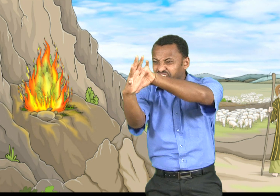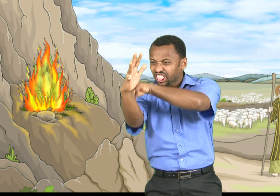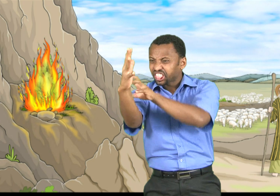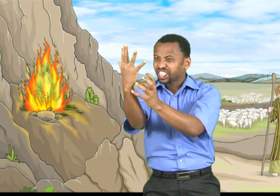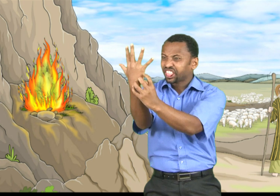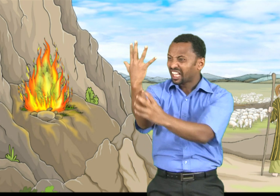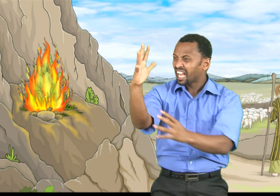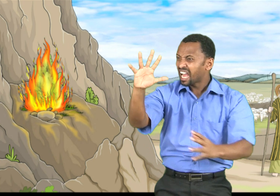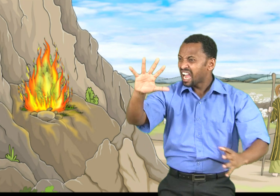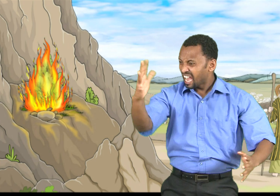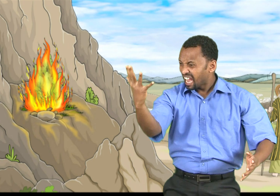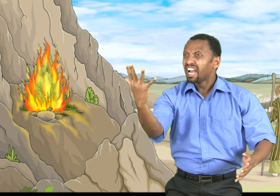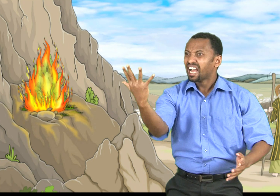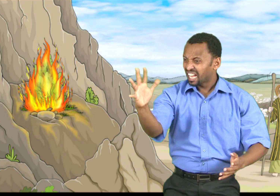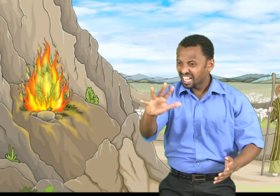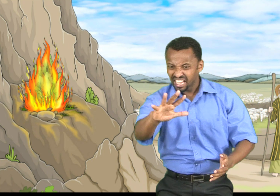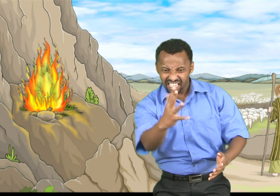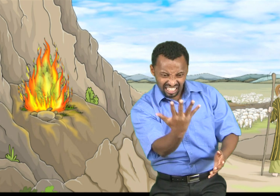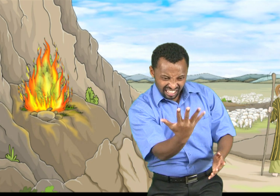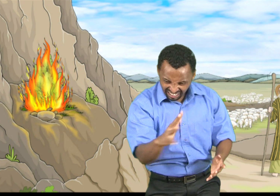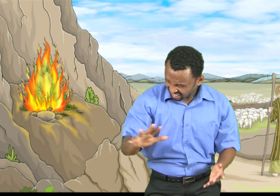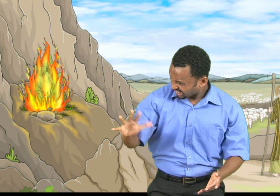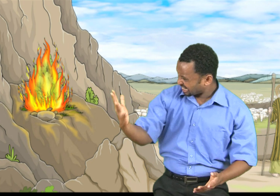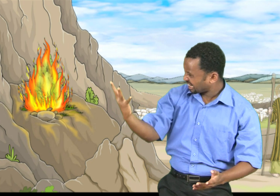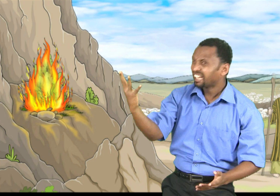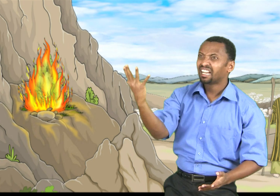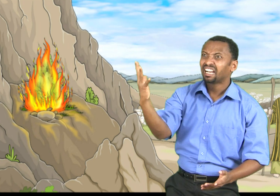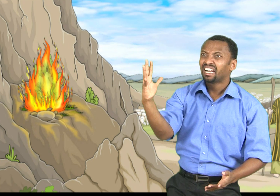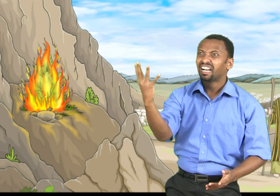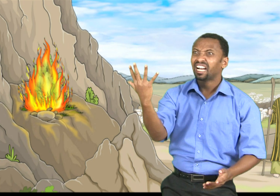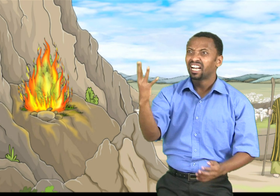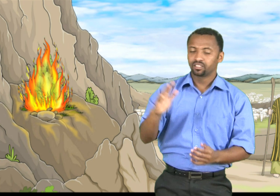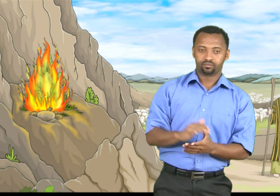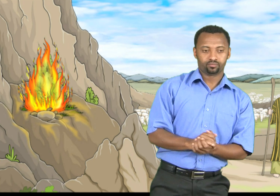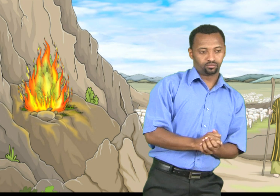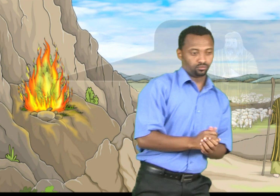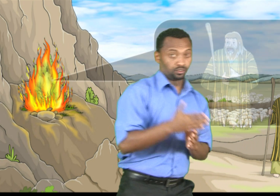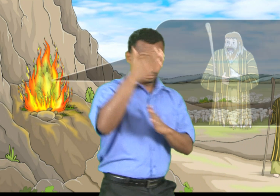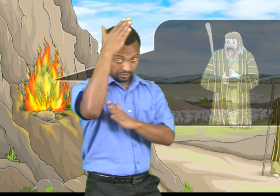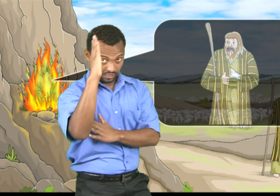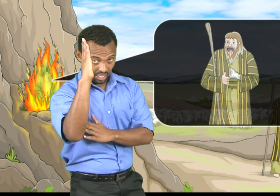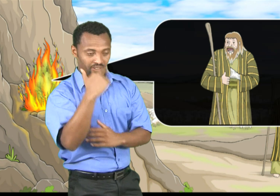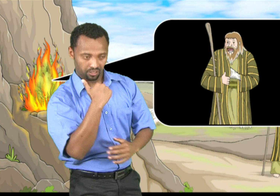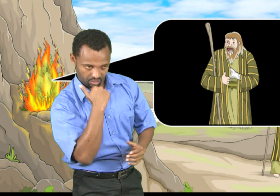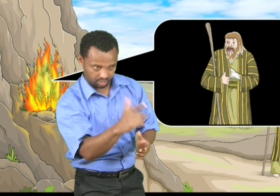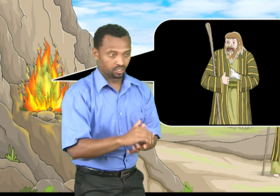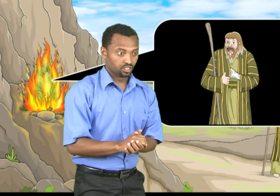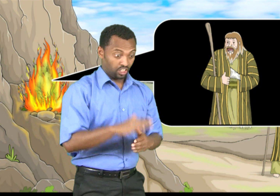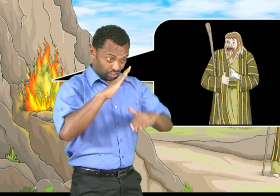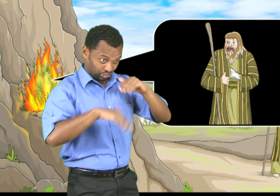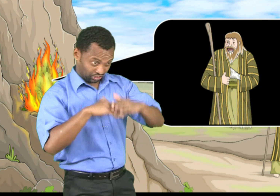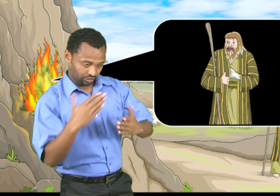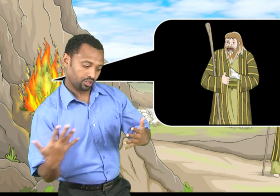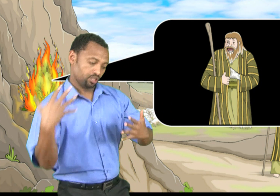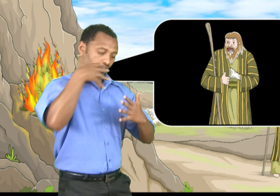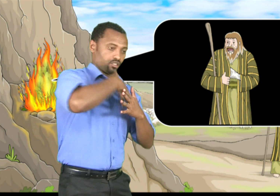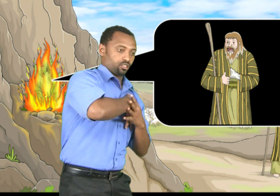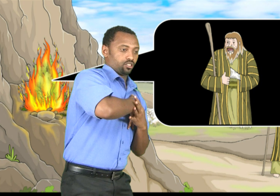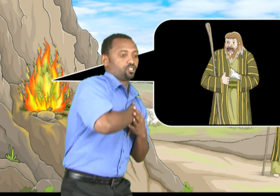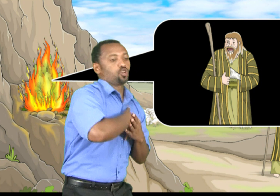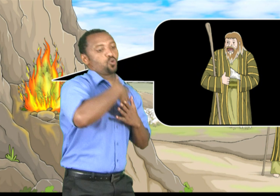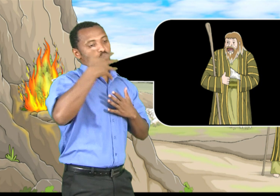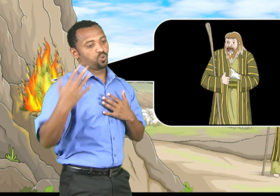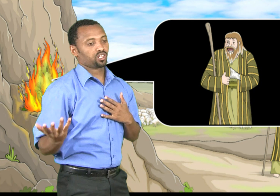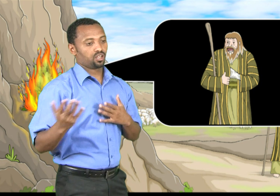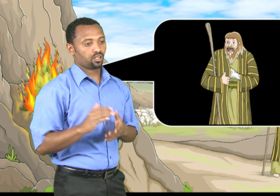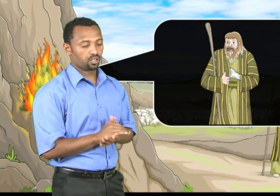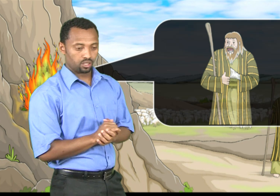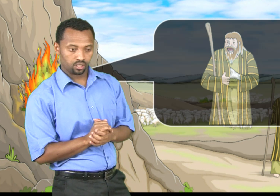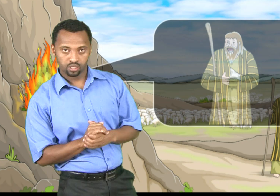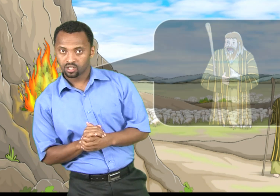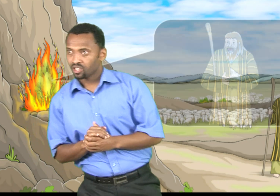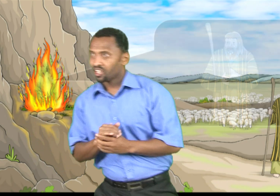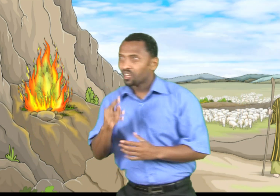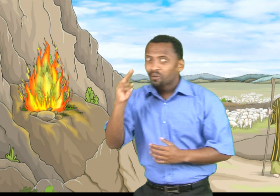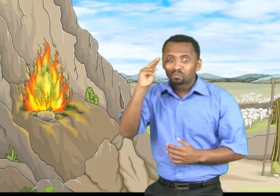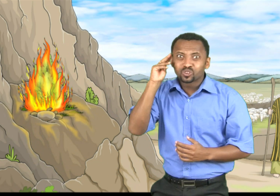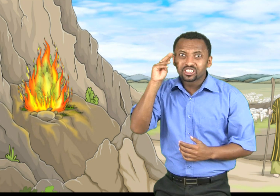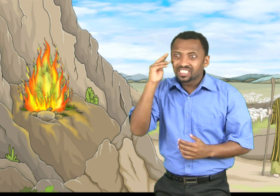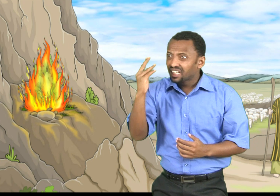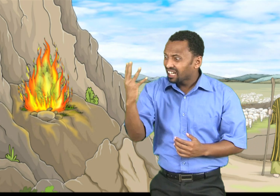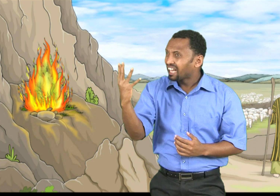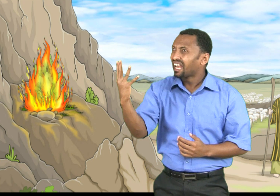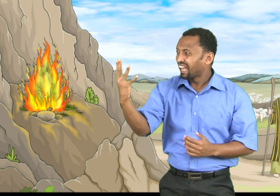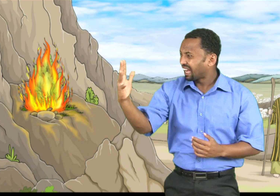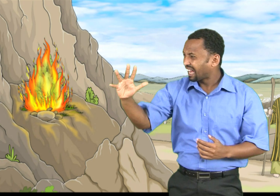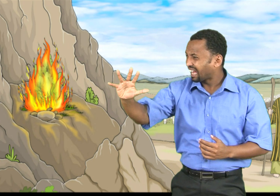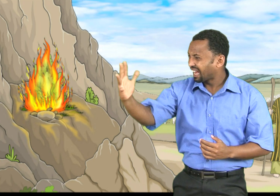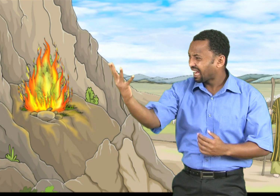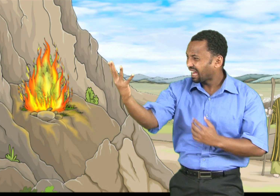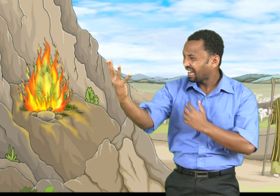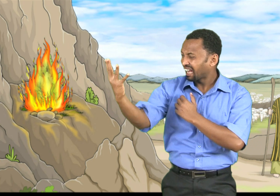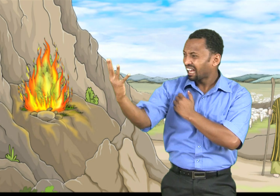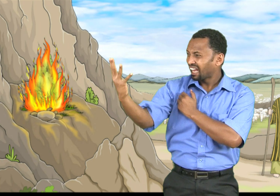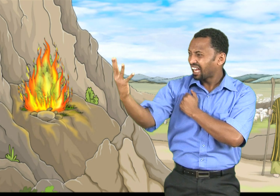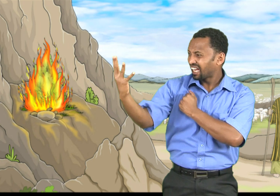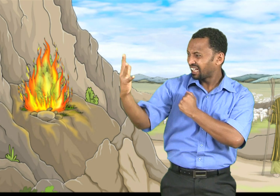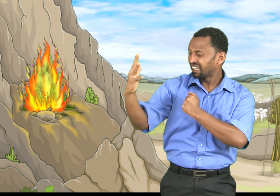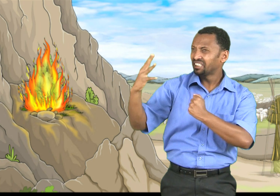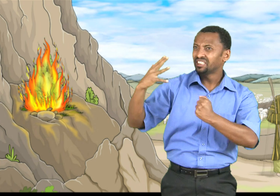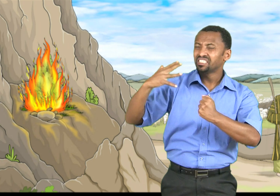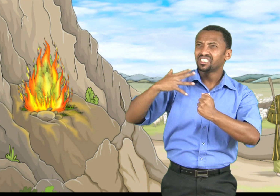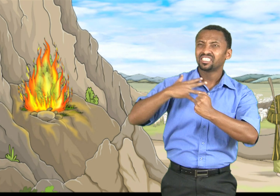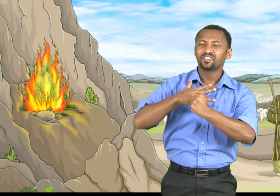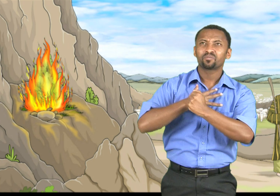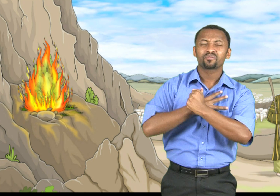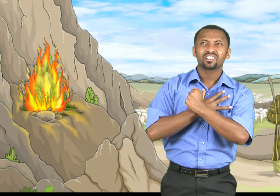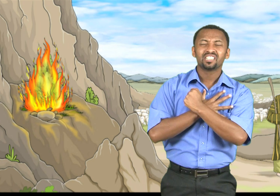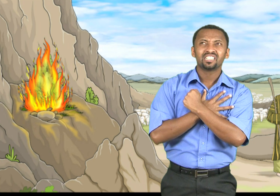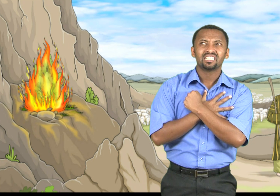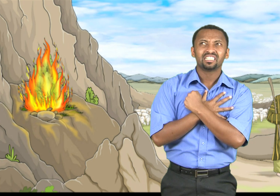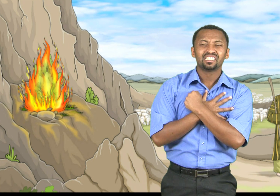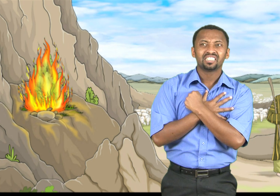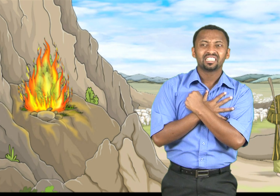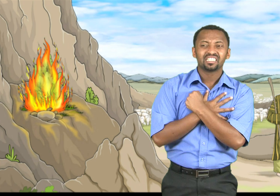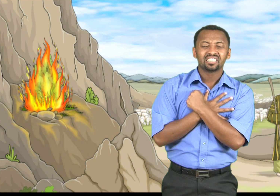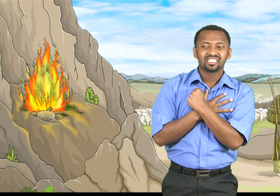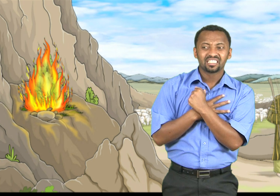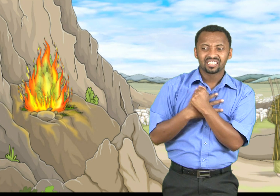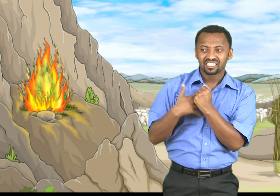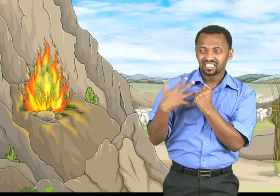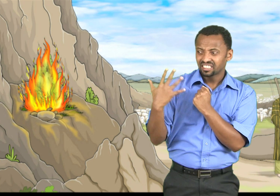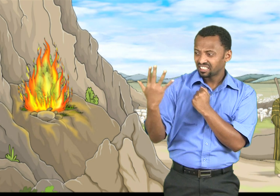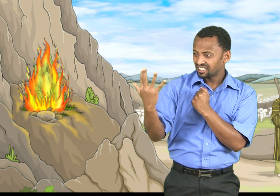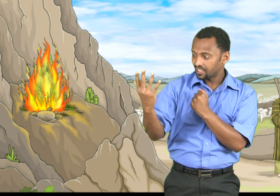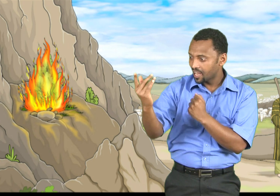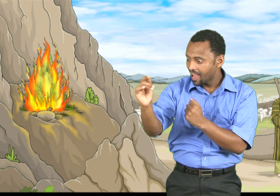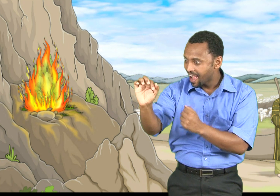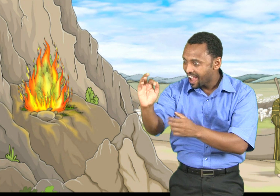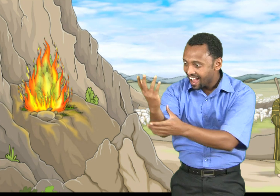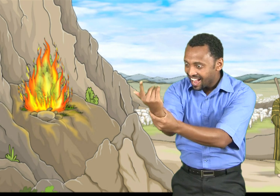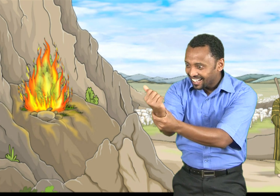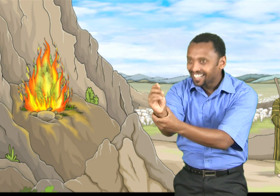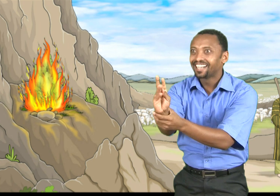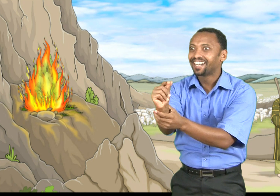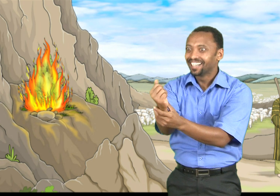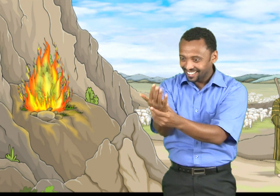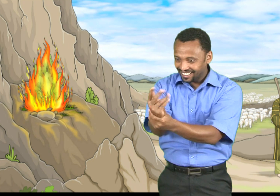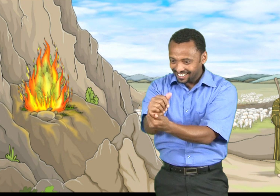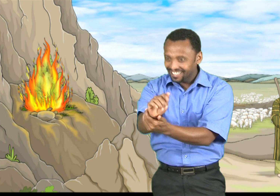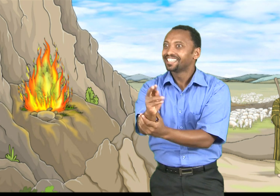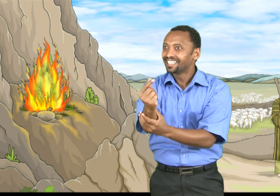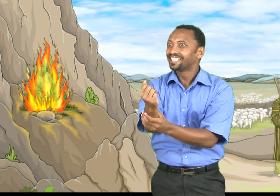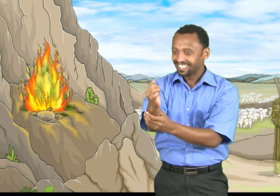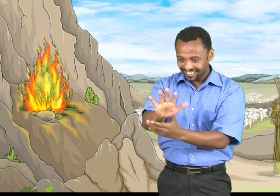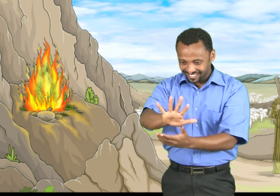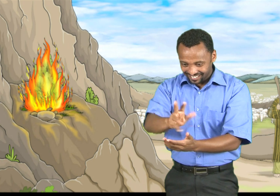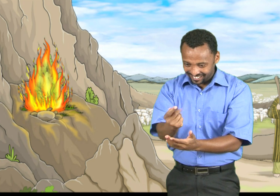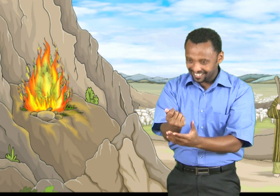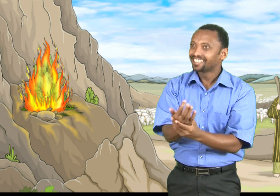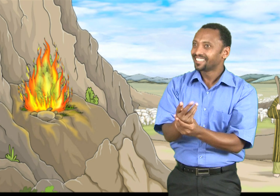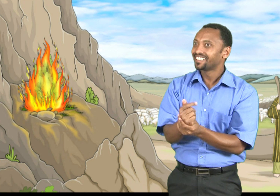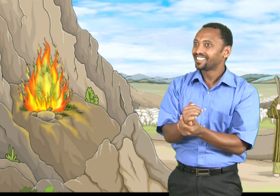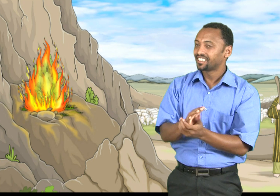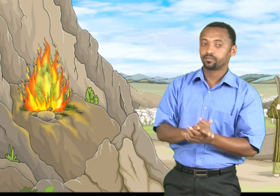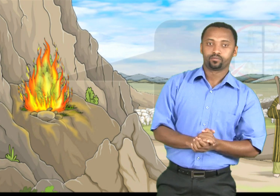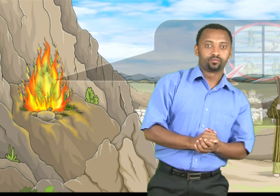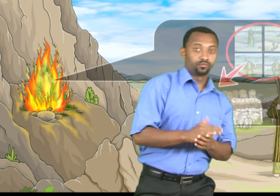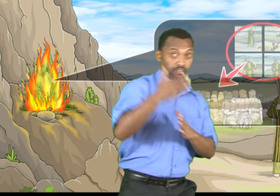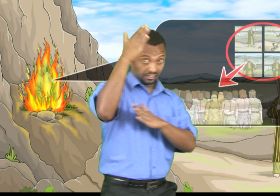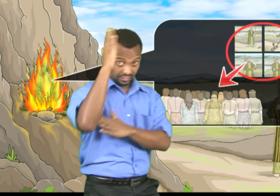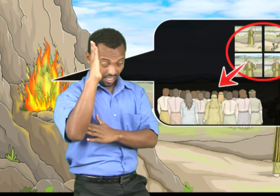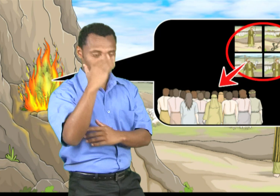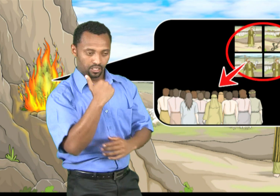“Put your hand back inside your cloak,” said the LORD. So Moses put his hand back inside his cloak, and when he took it out, it was restored, like the rest of his skin.